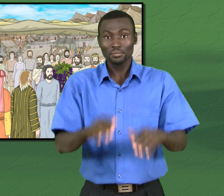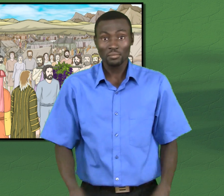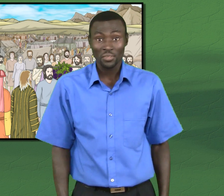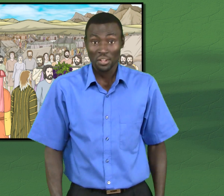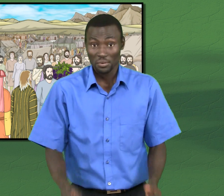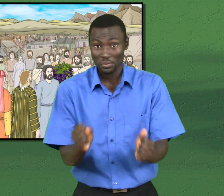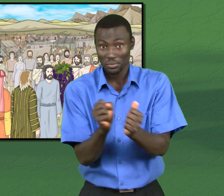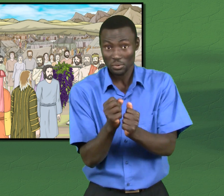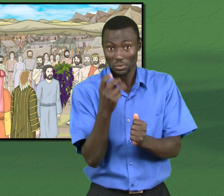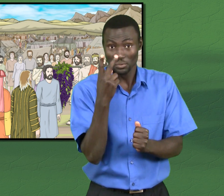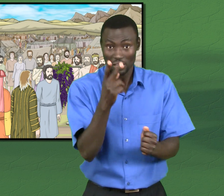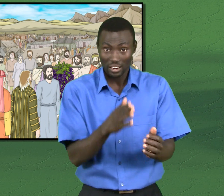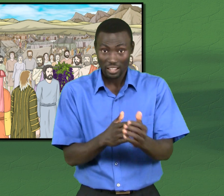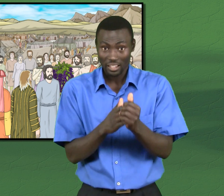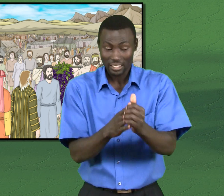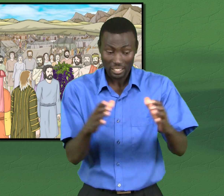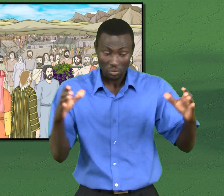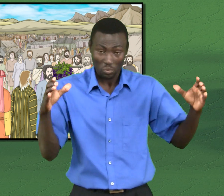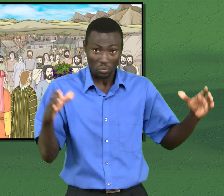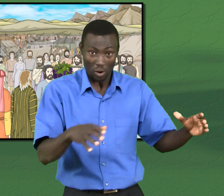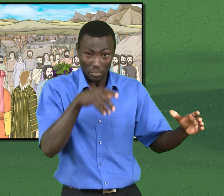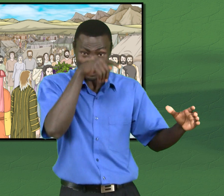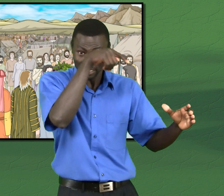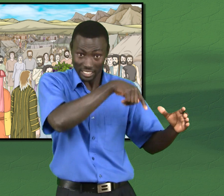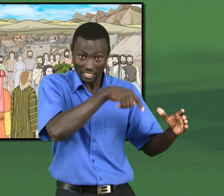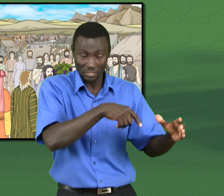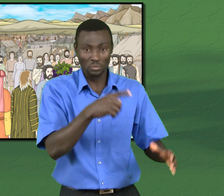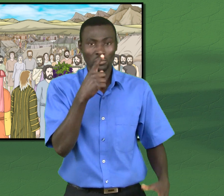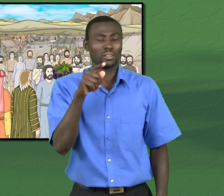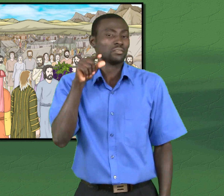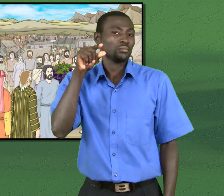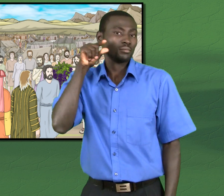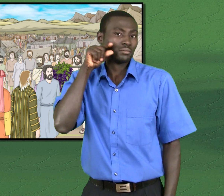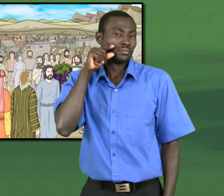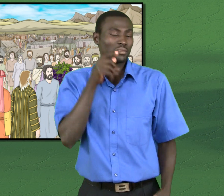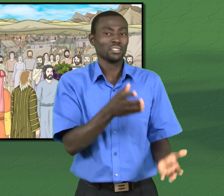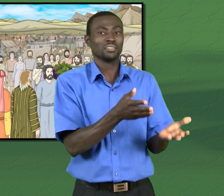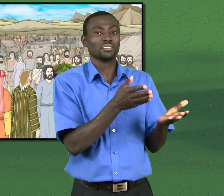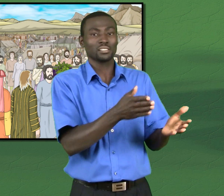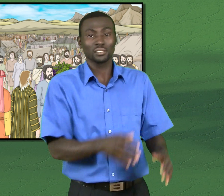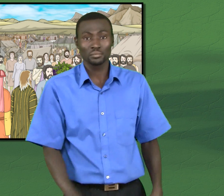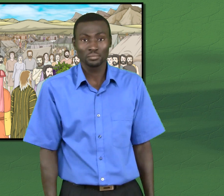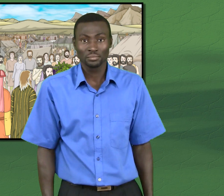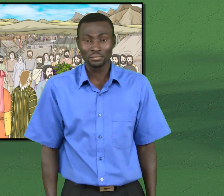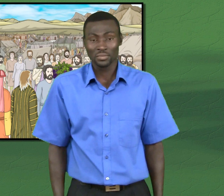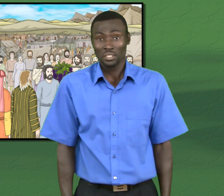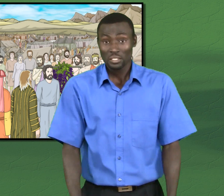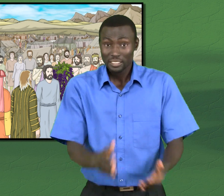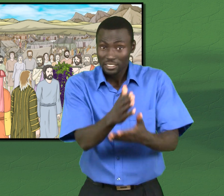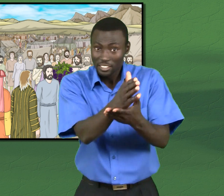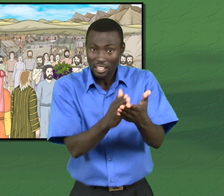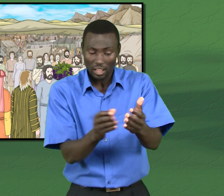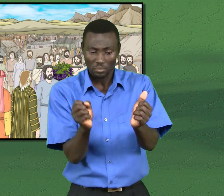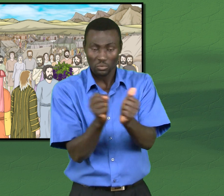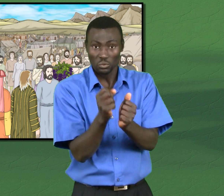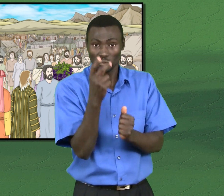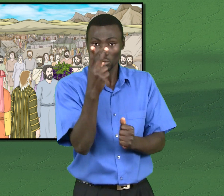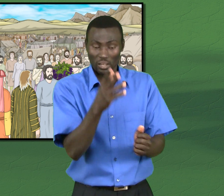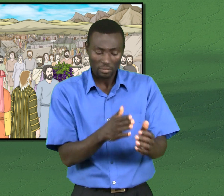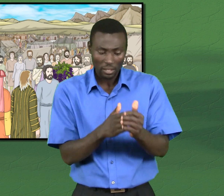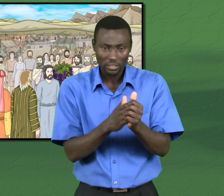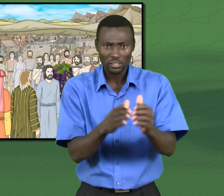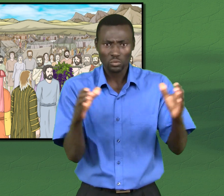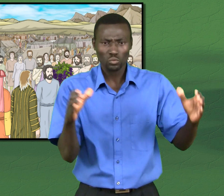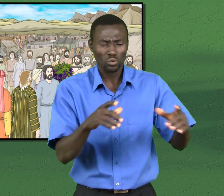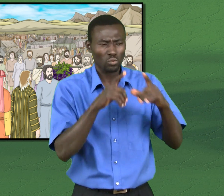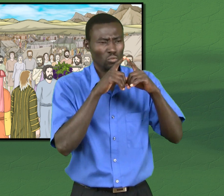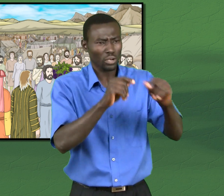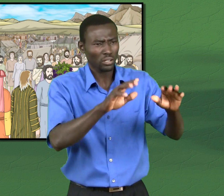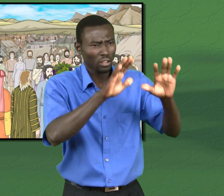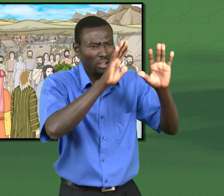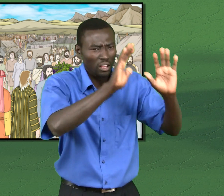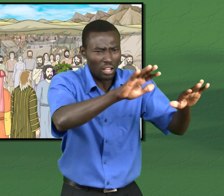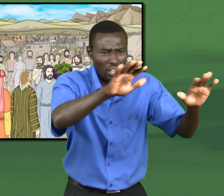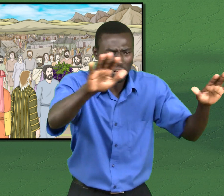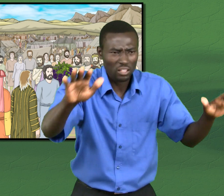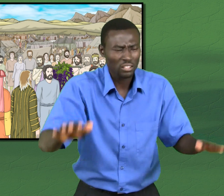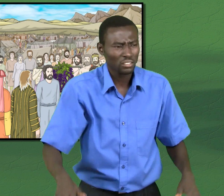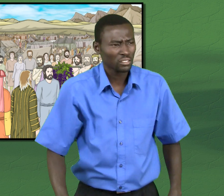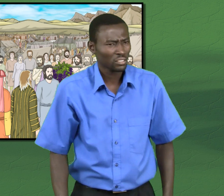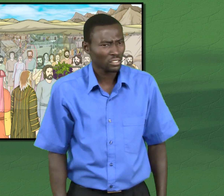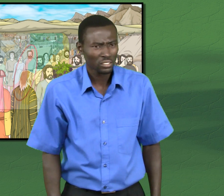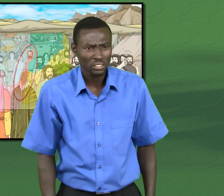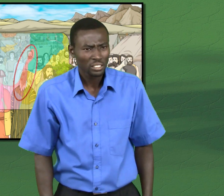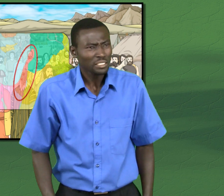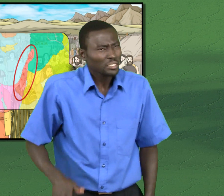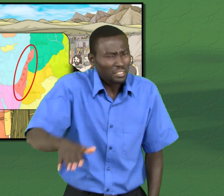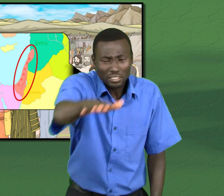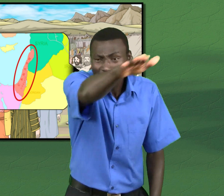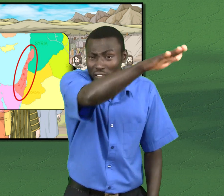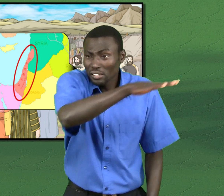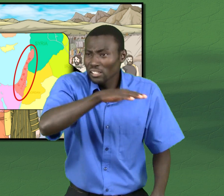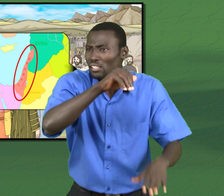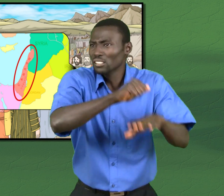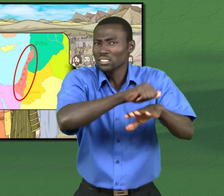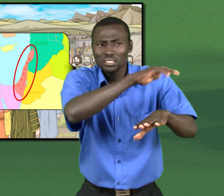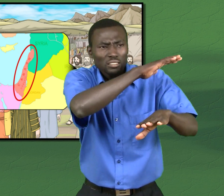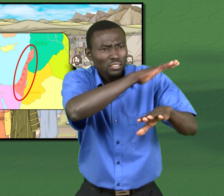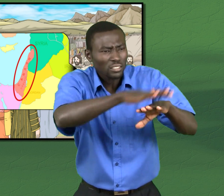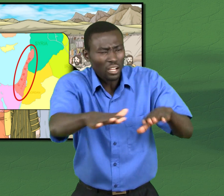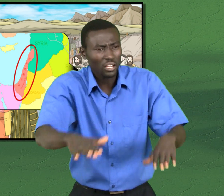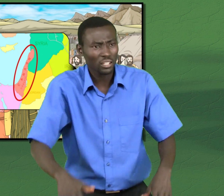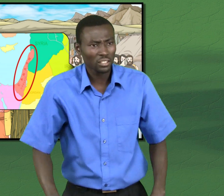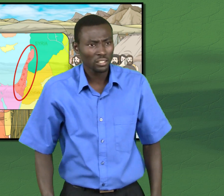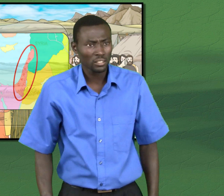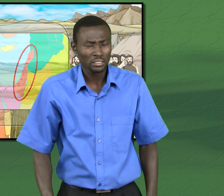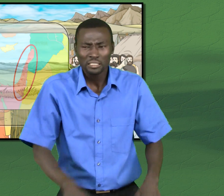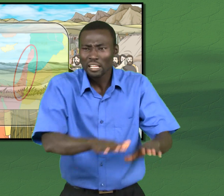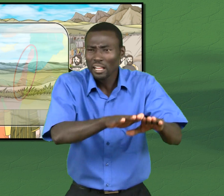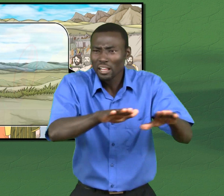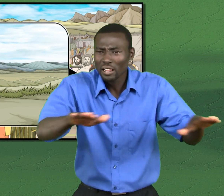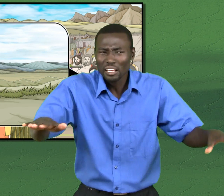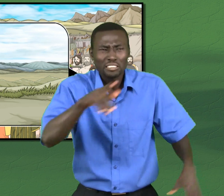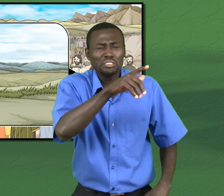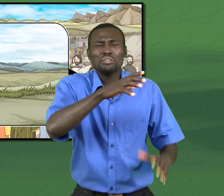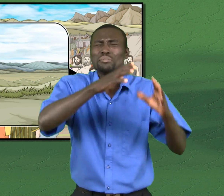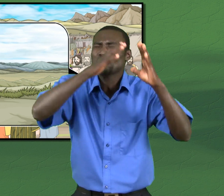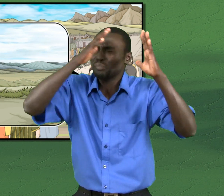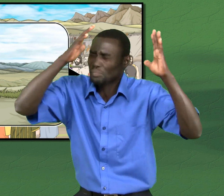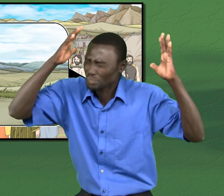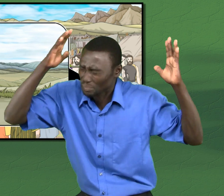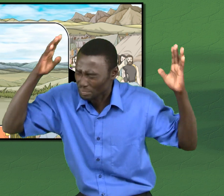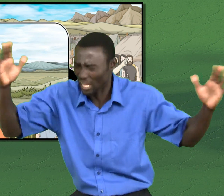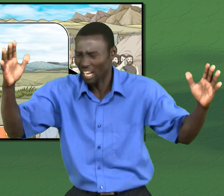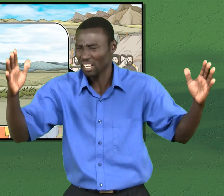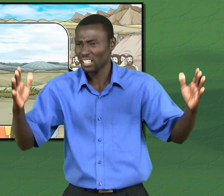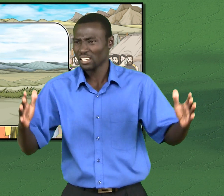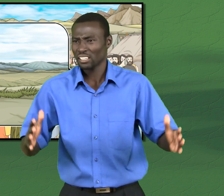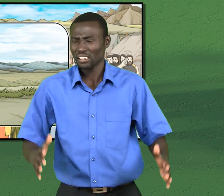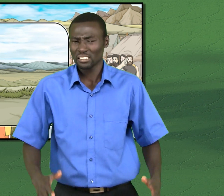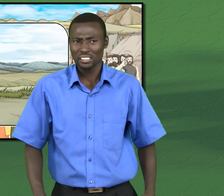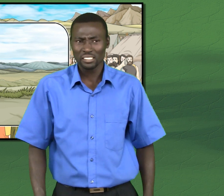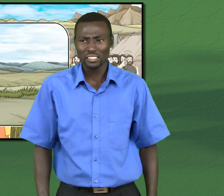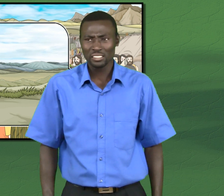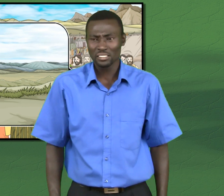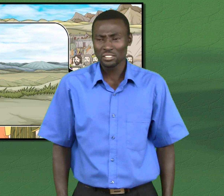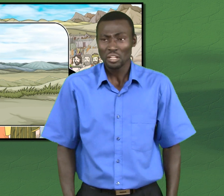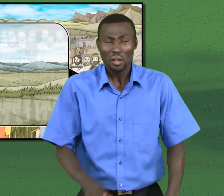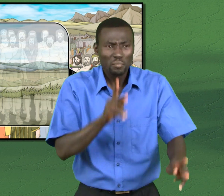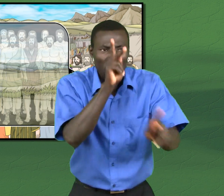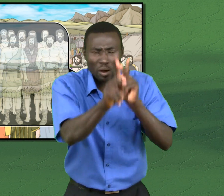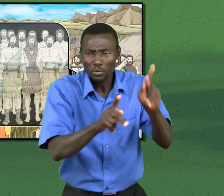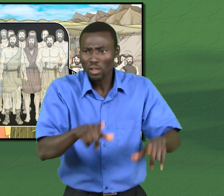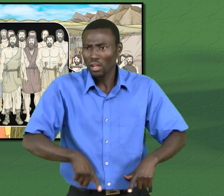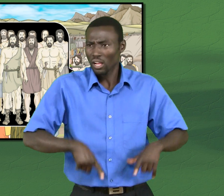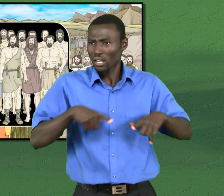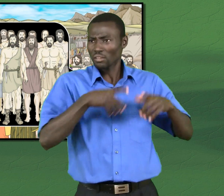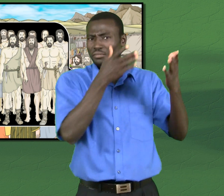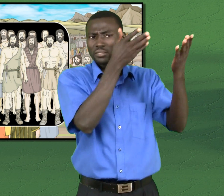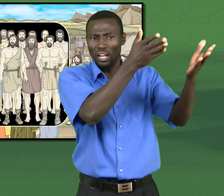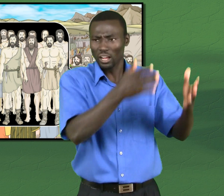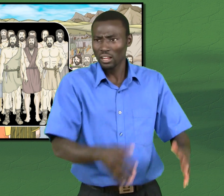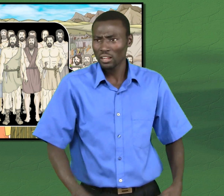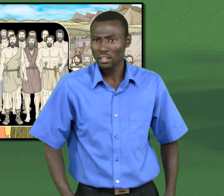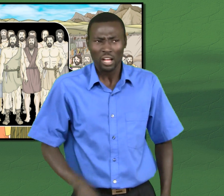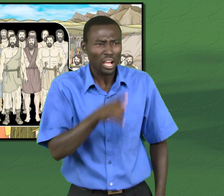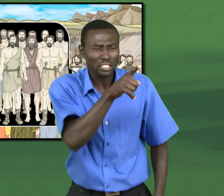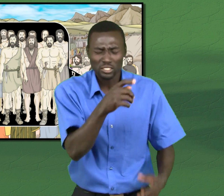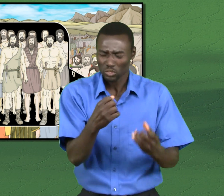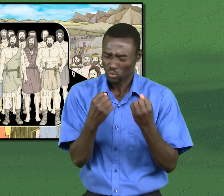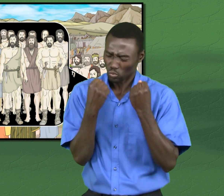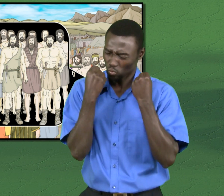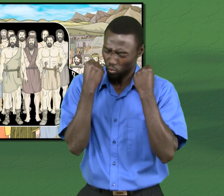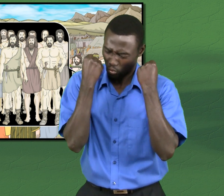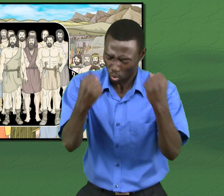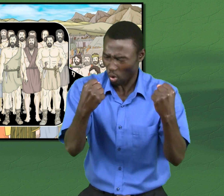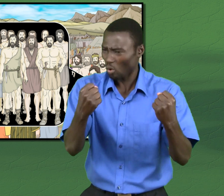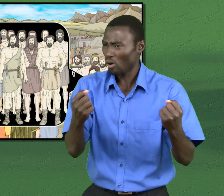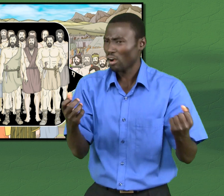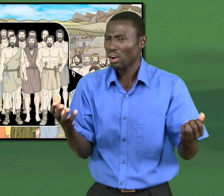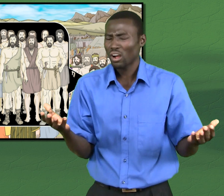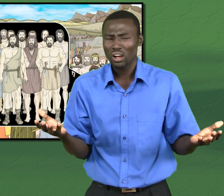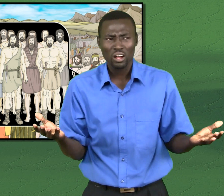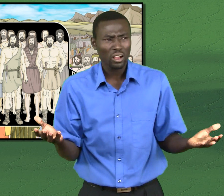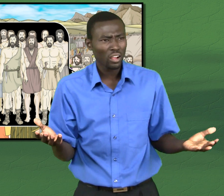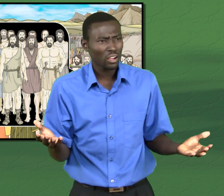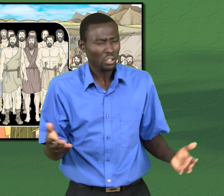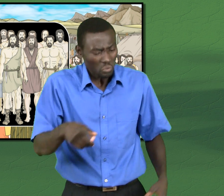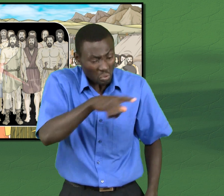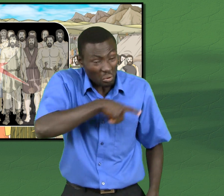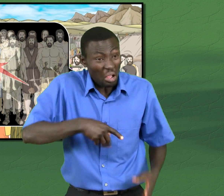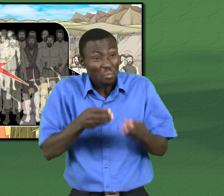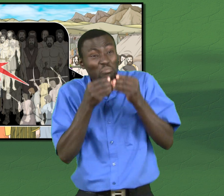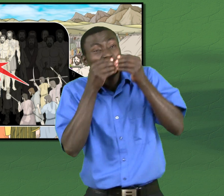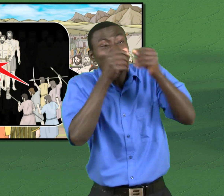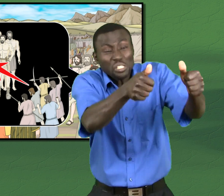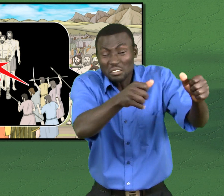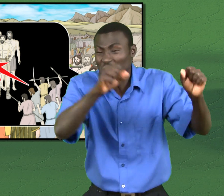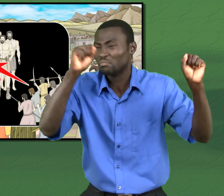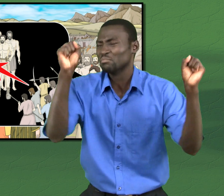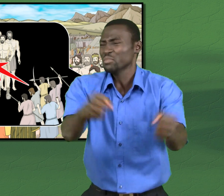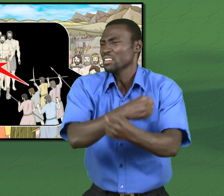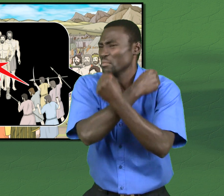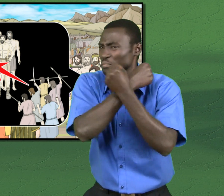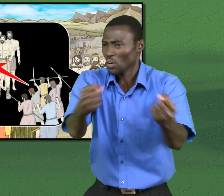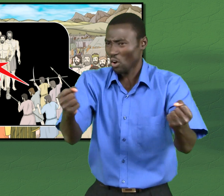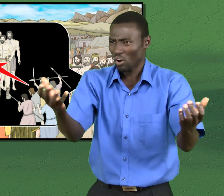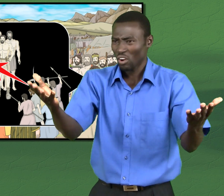So they gave the Israelites a bad report about the land that they had spied out: “The land we explored devours its inhabitants, and all the people we saw there are great in stature.